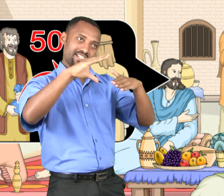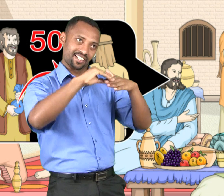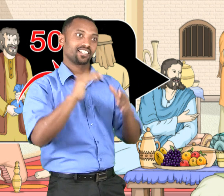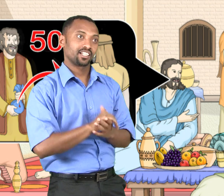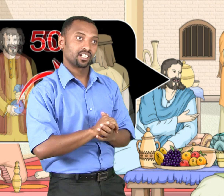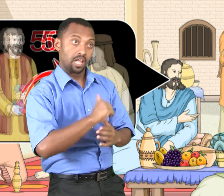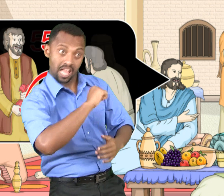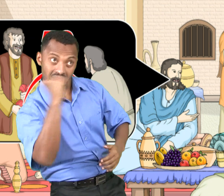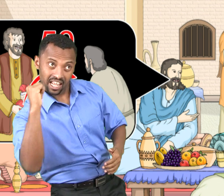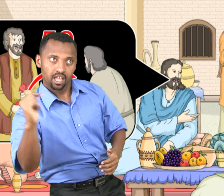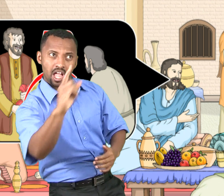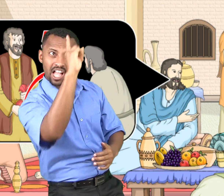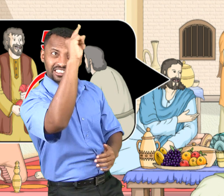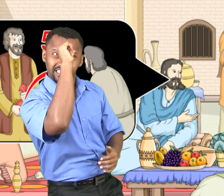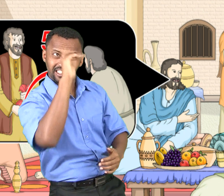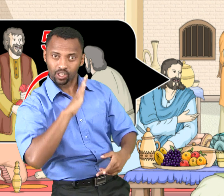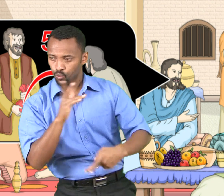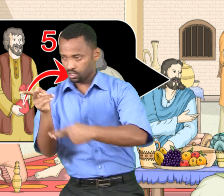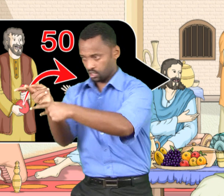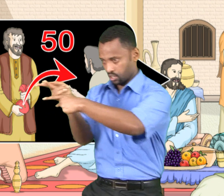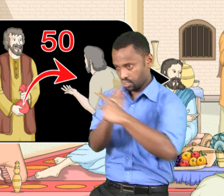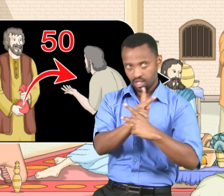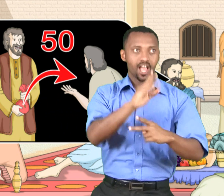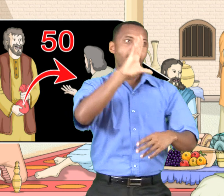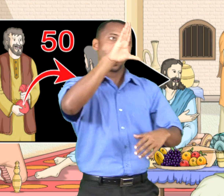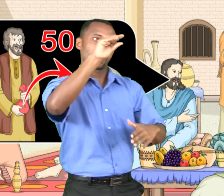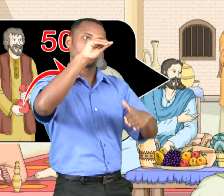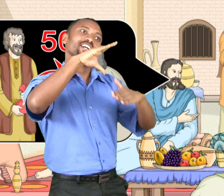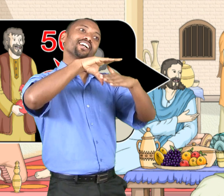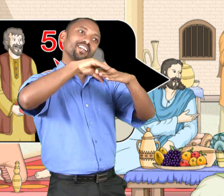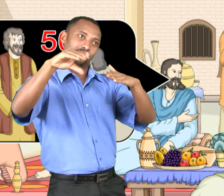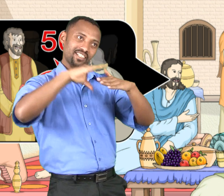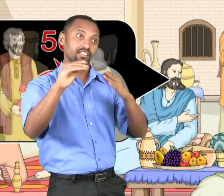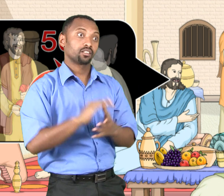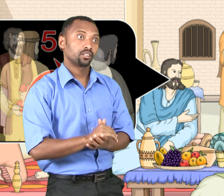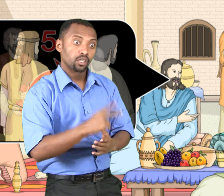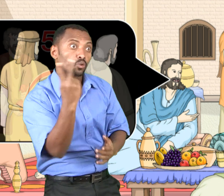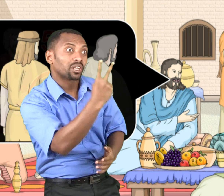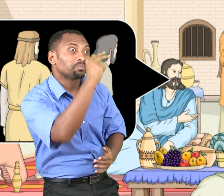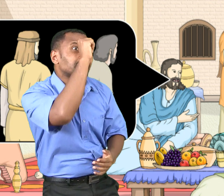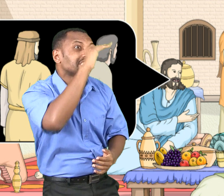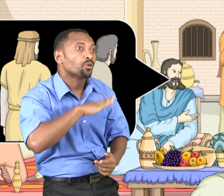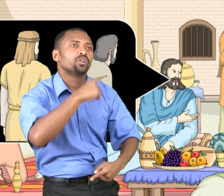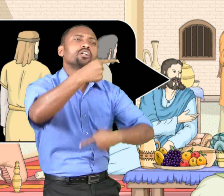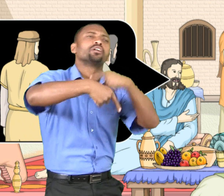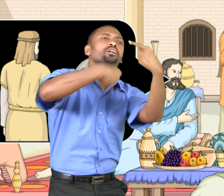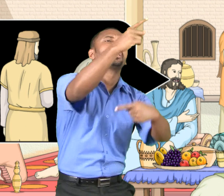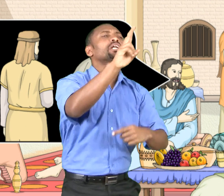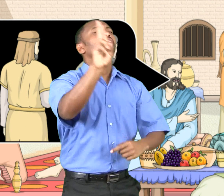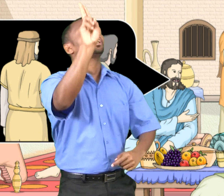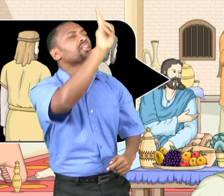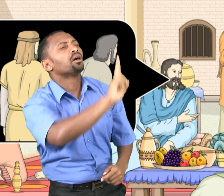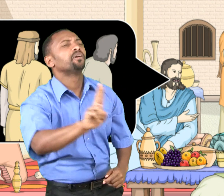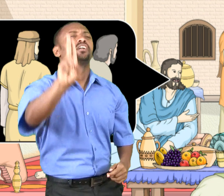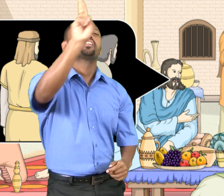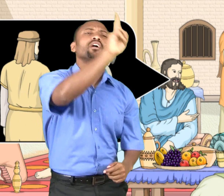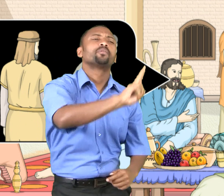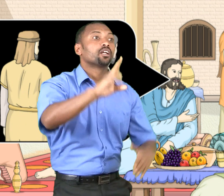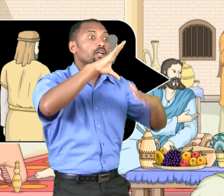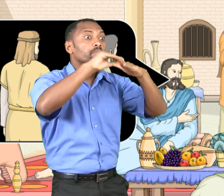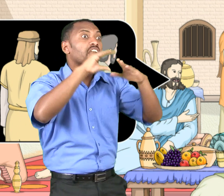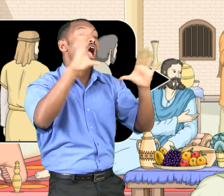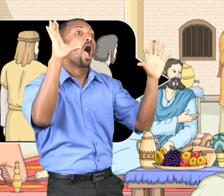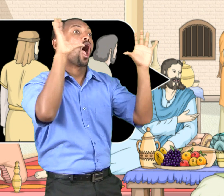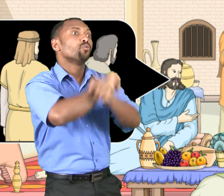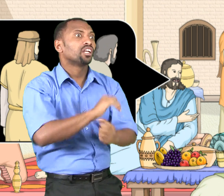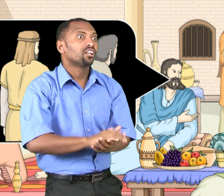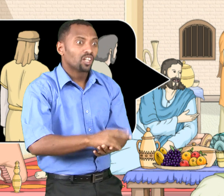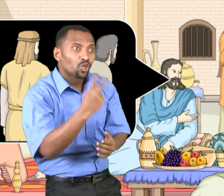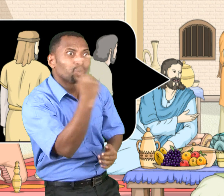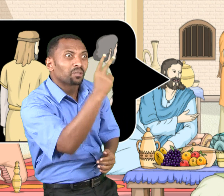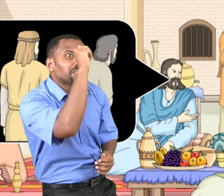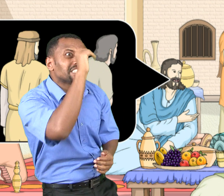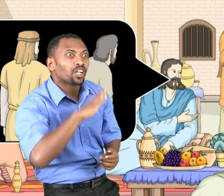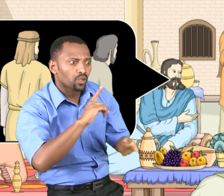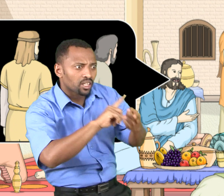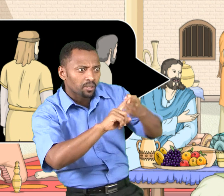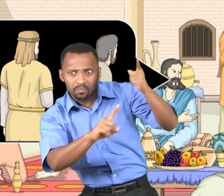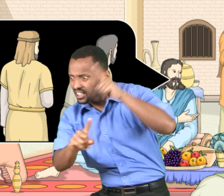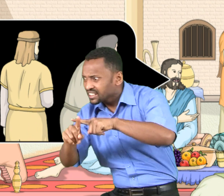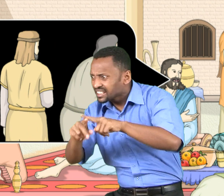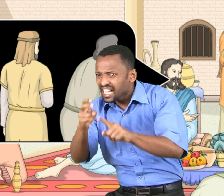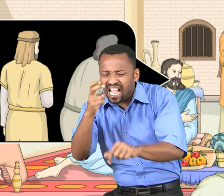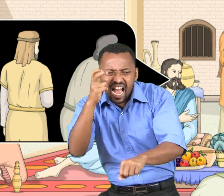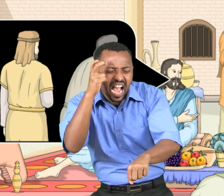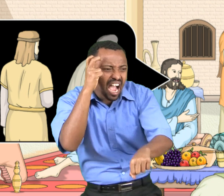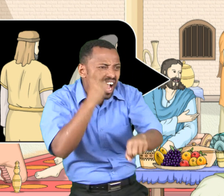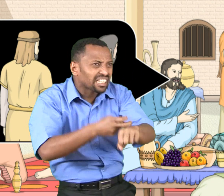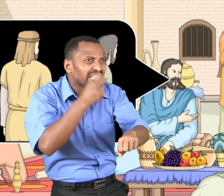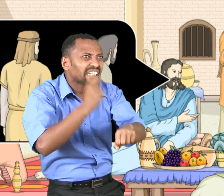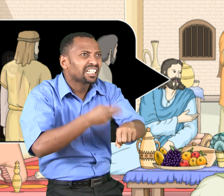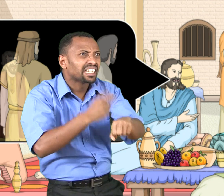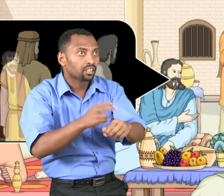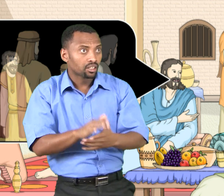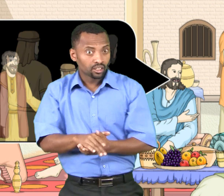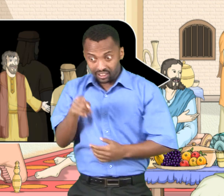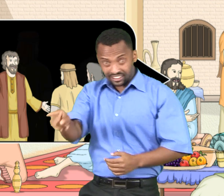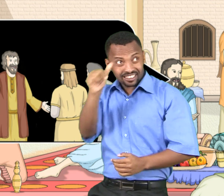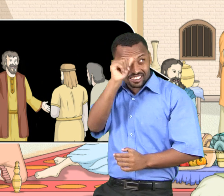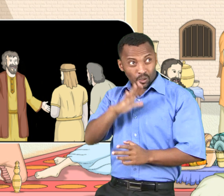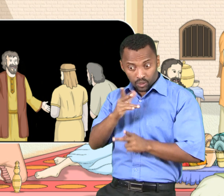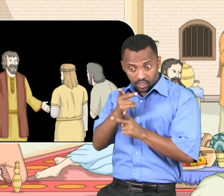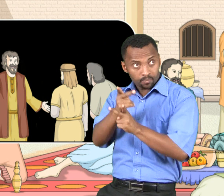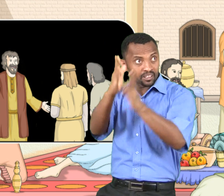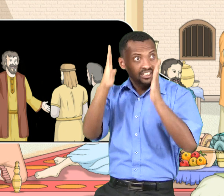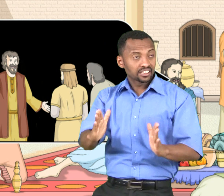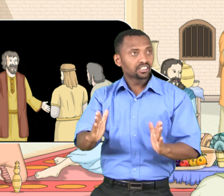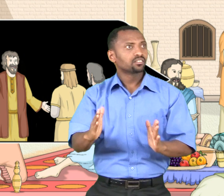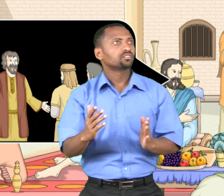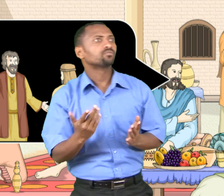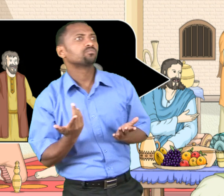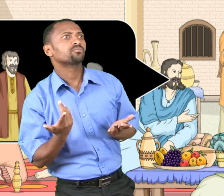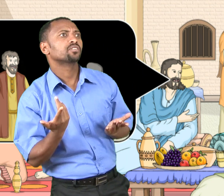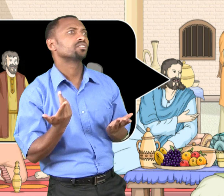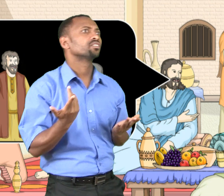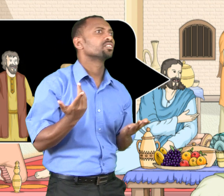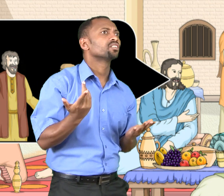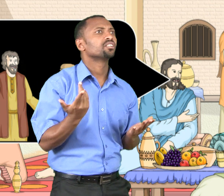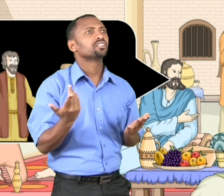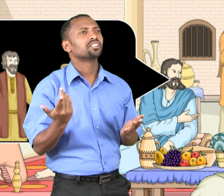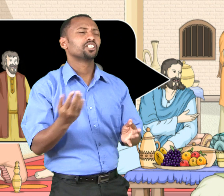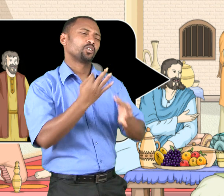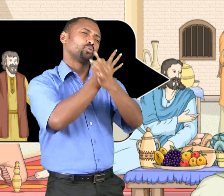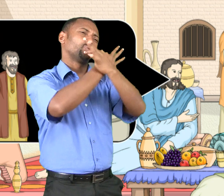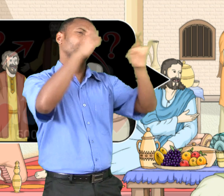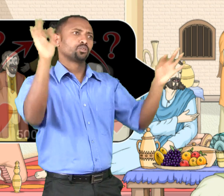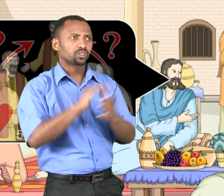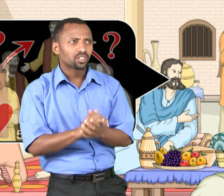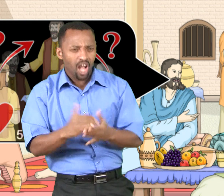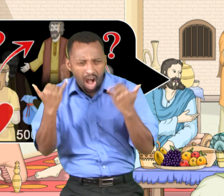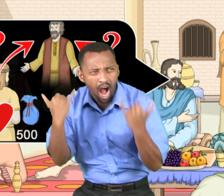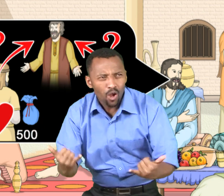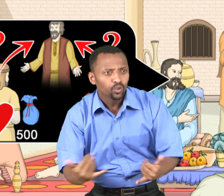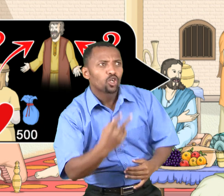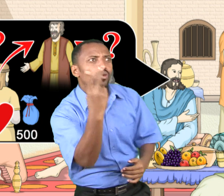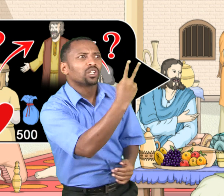One owed him five hundred denarii, and the other fifty. When they were unable to repay him, he forgave both of them.